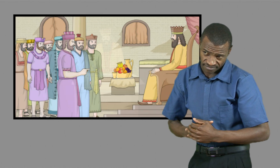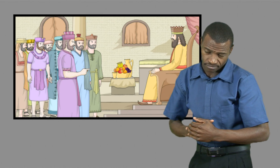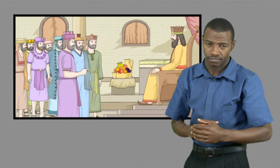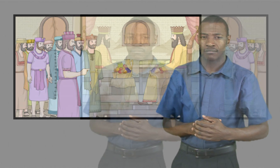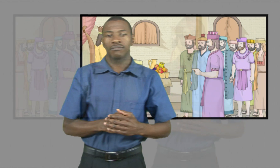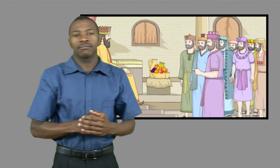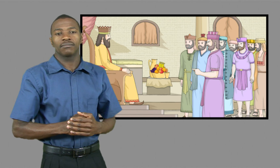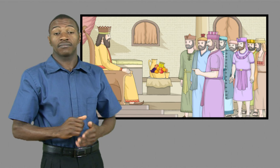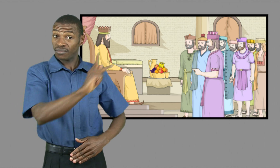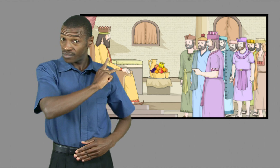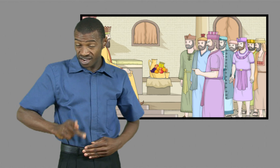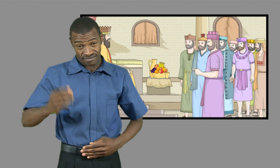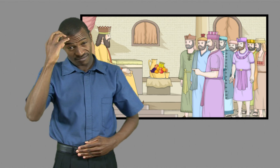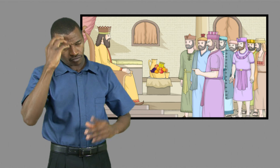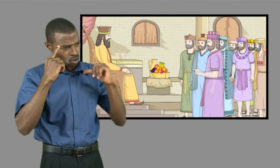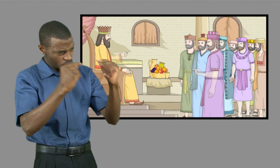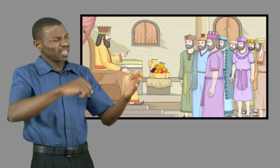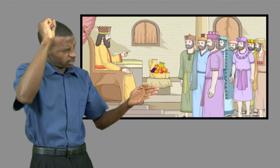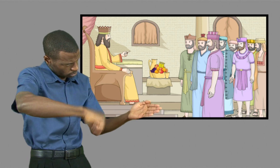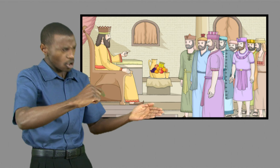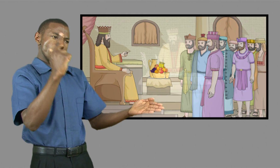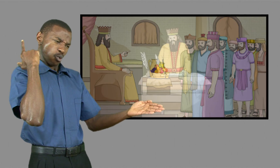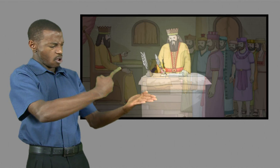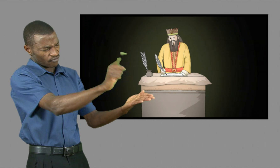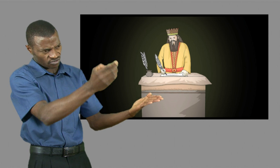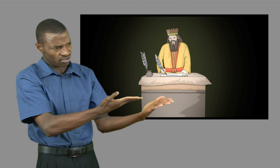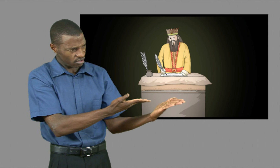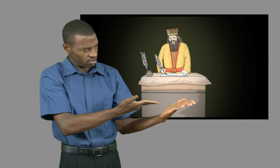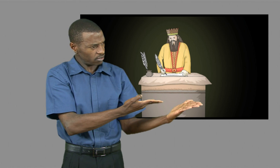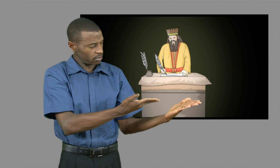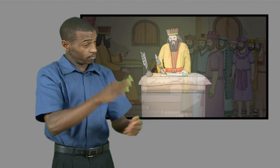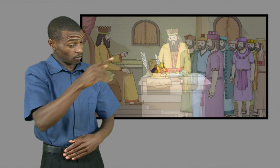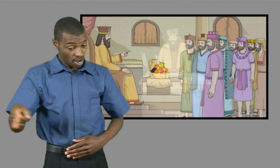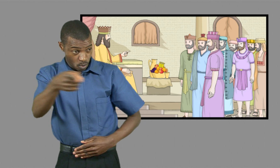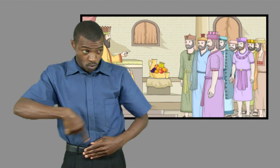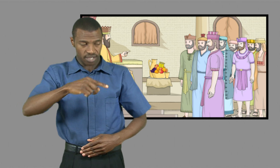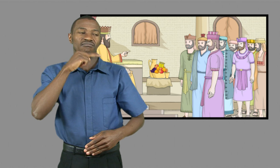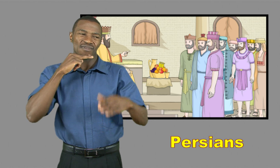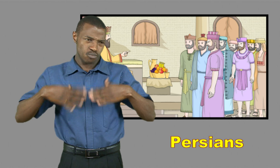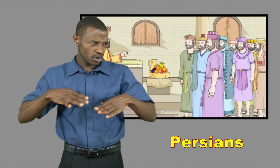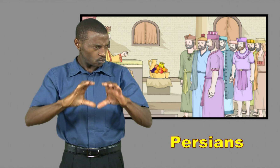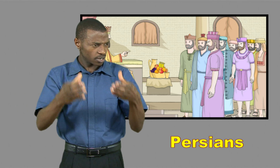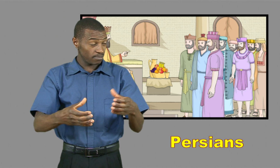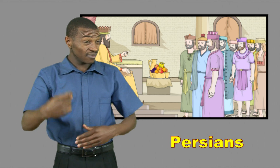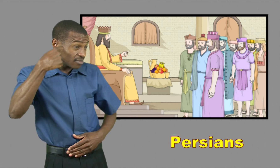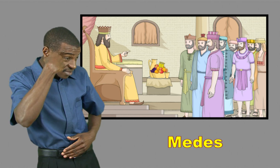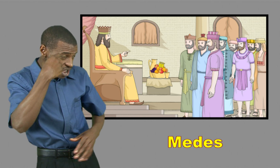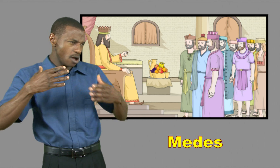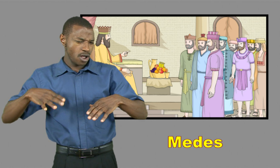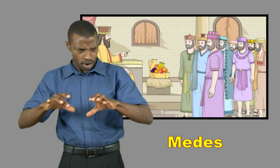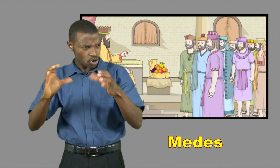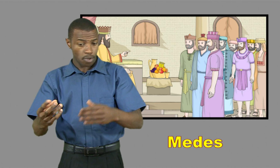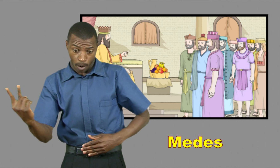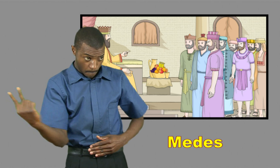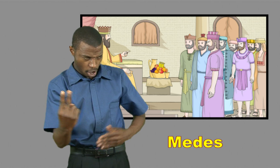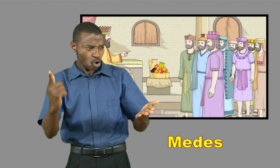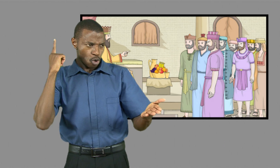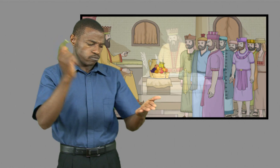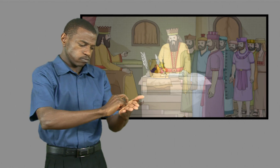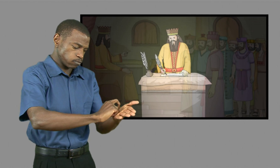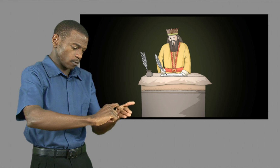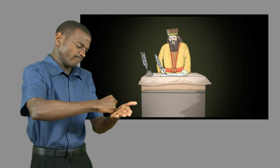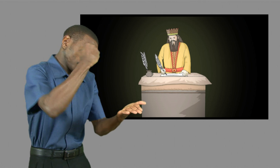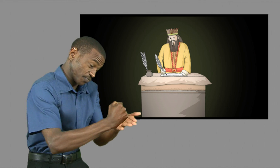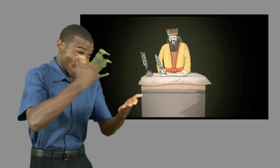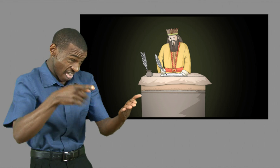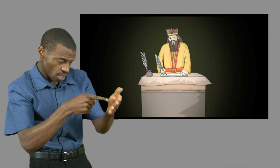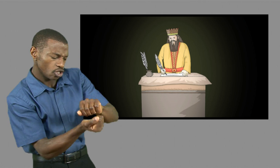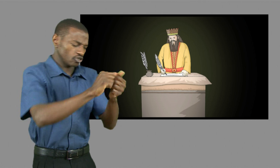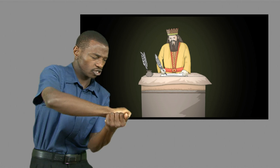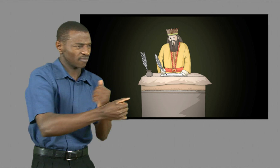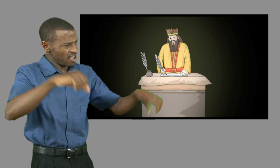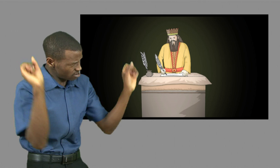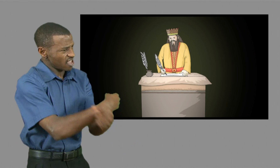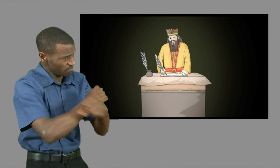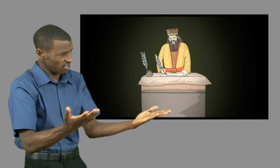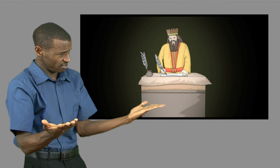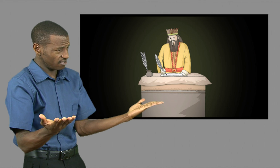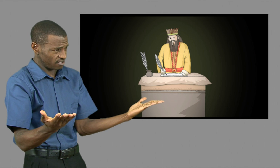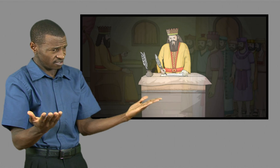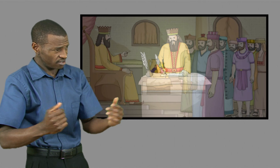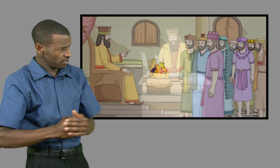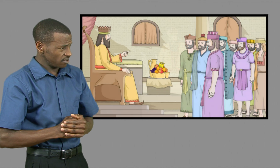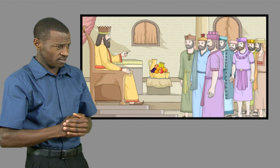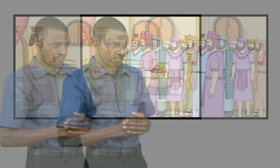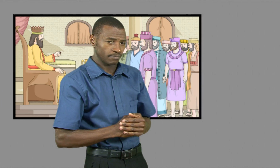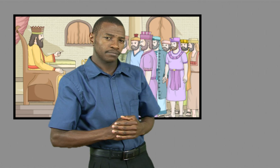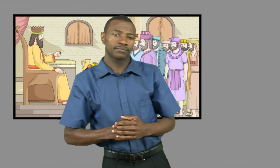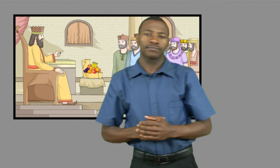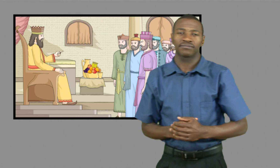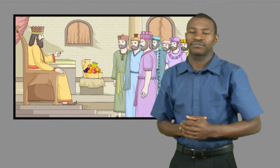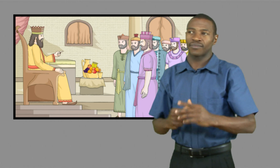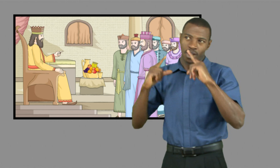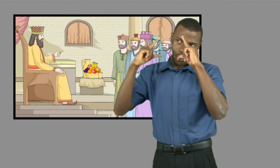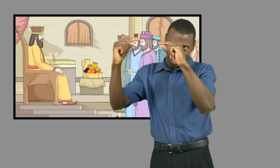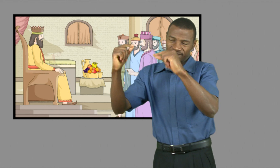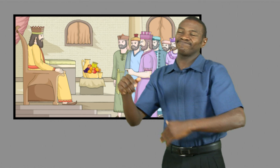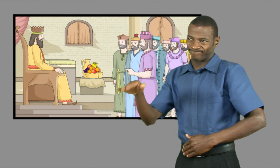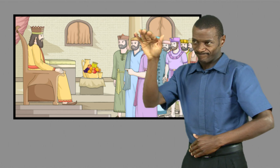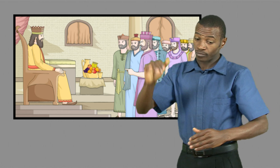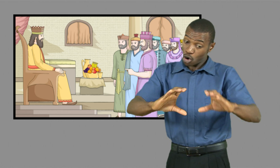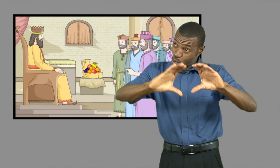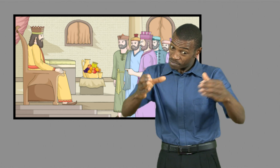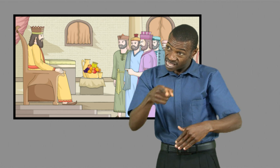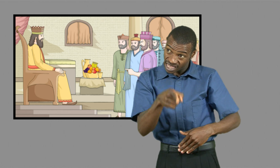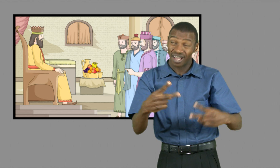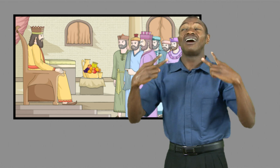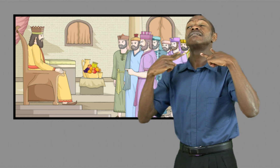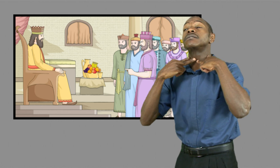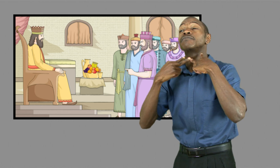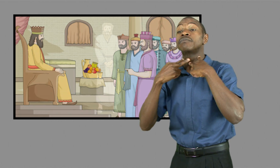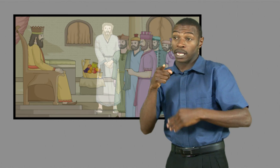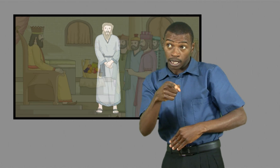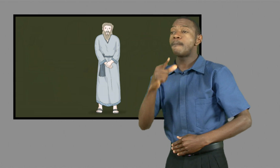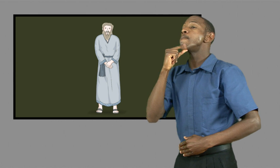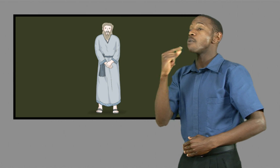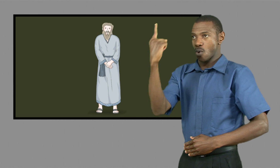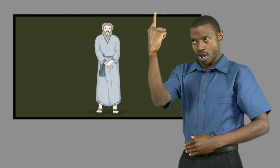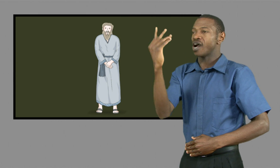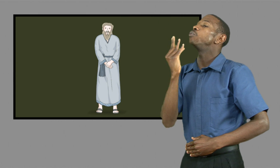The king replied, “According to the law of the Medes and Persians the order stands, and it cannot be repealed.”